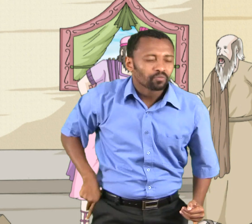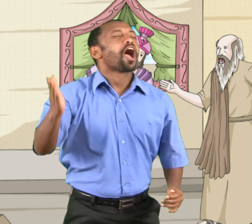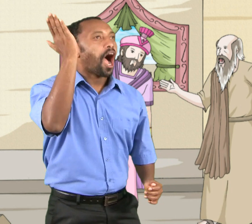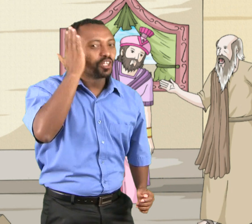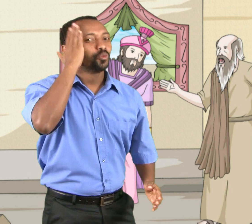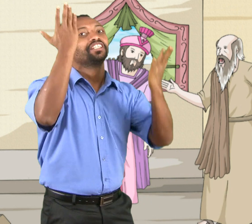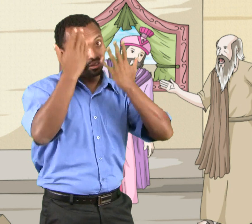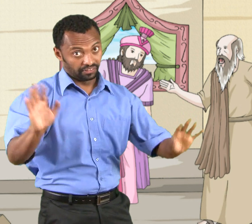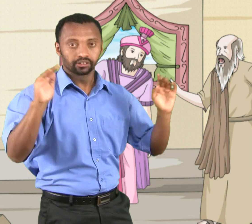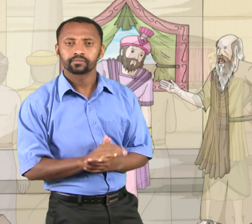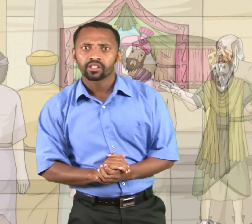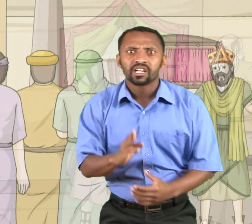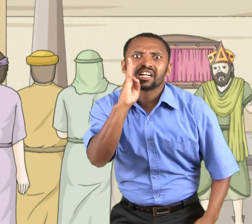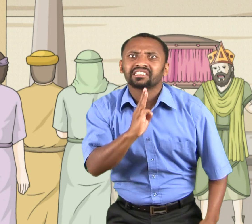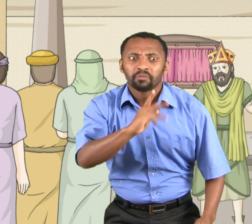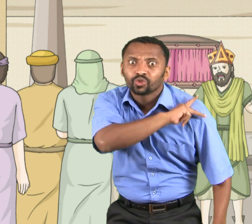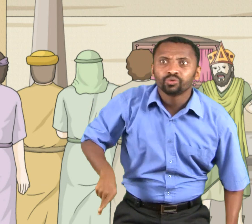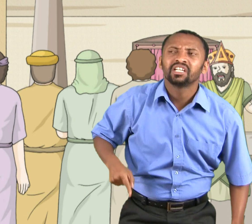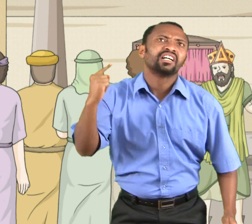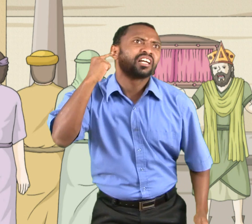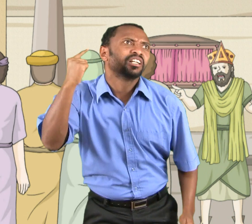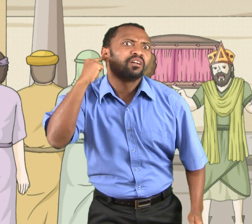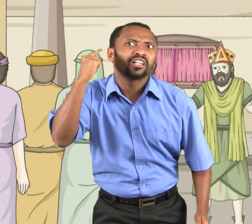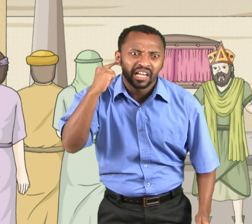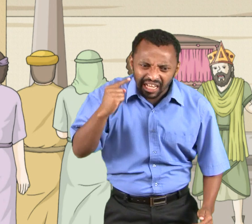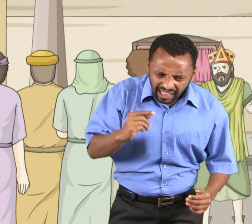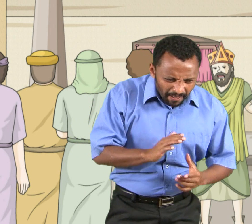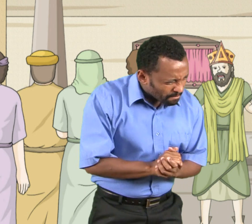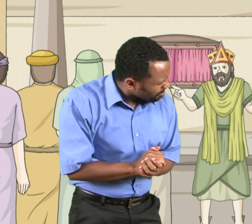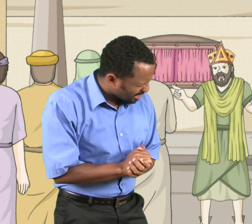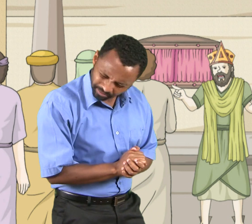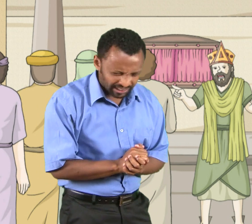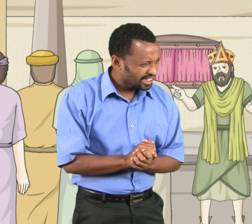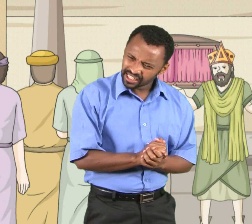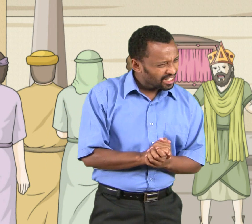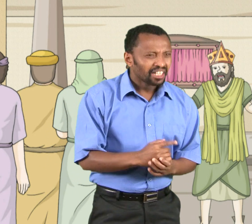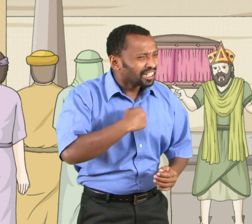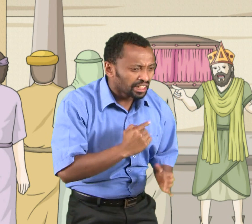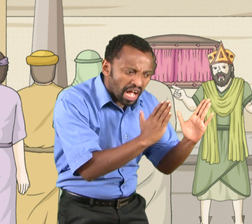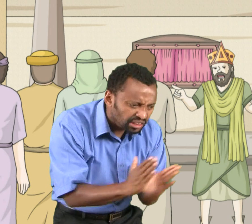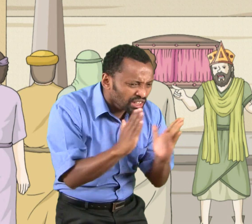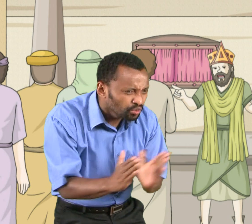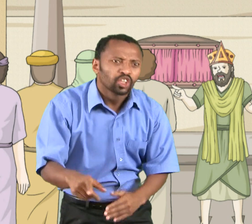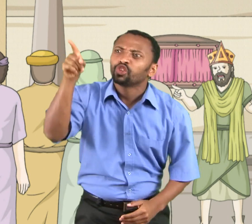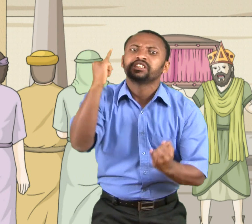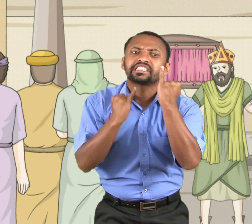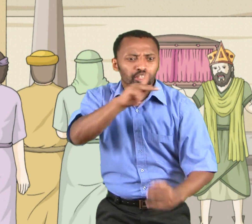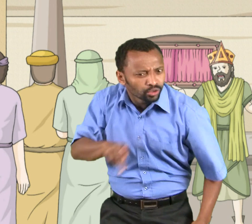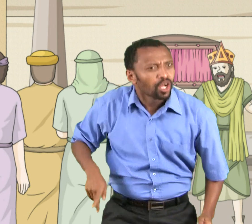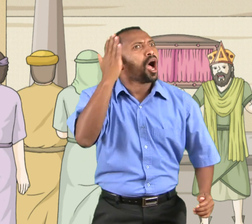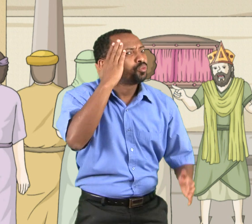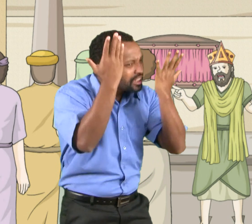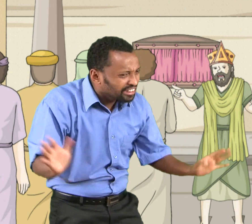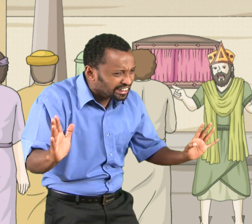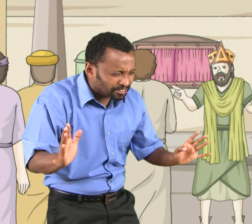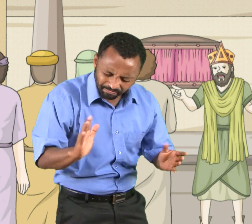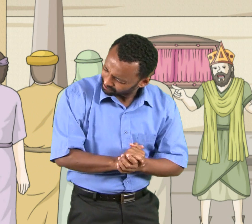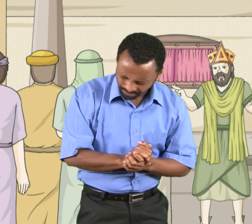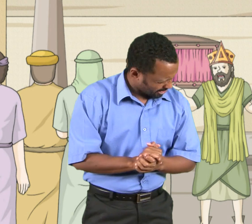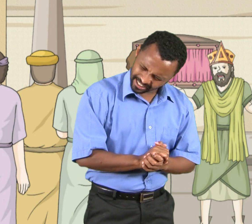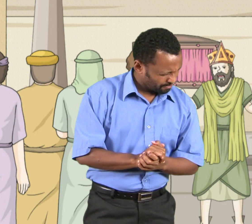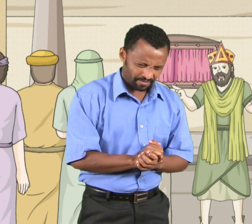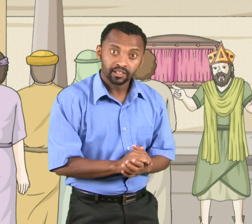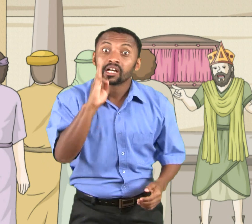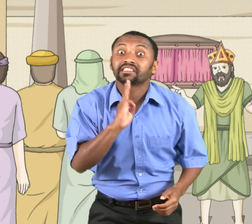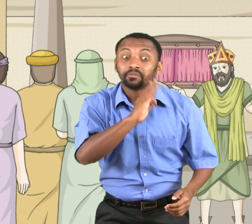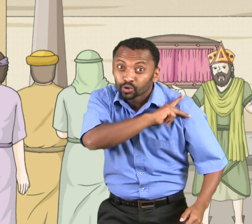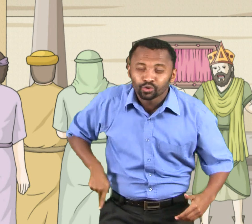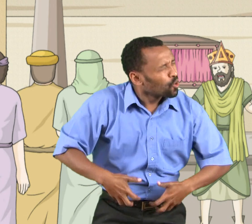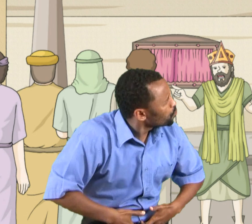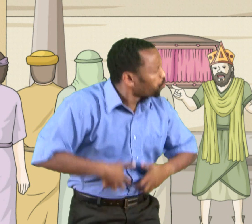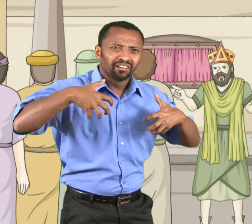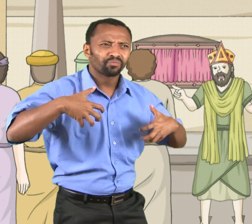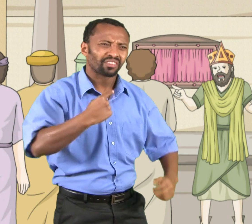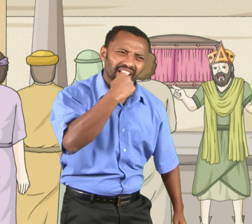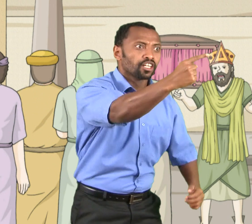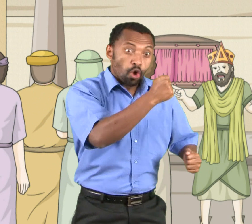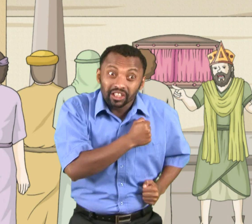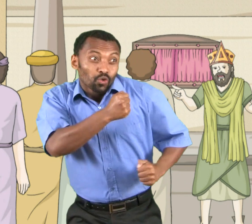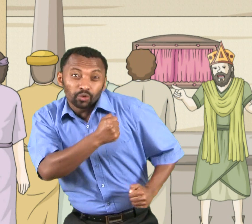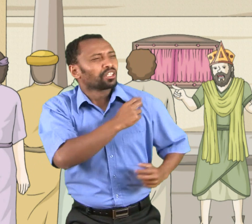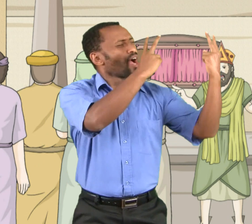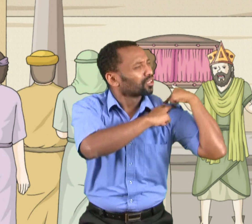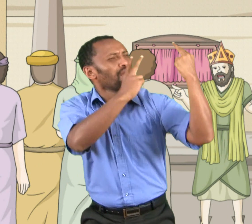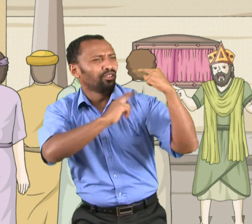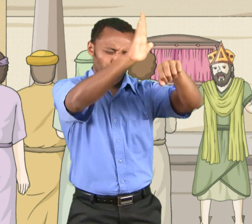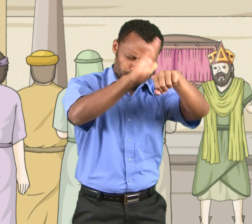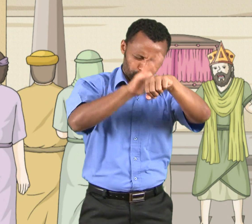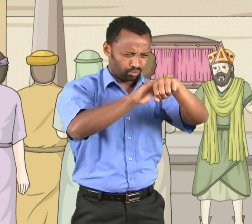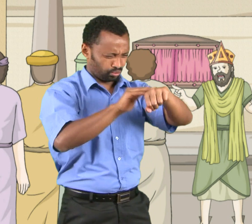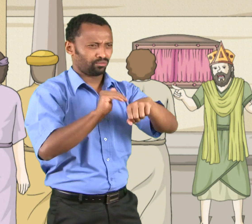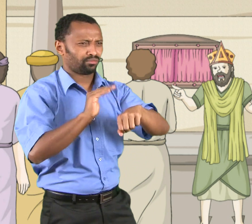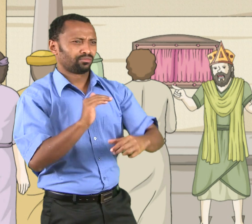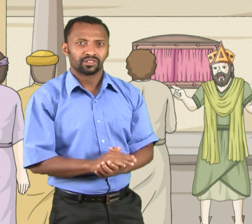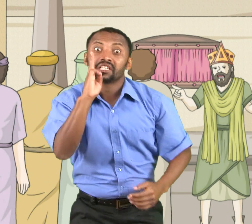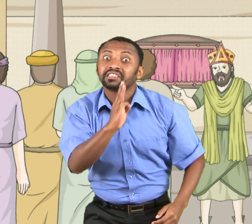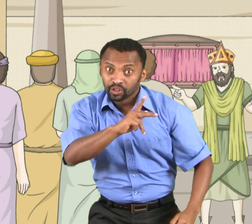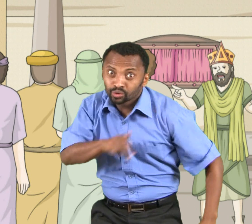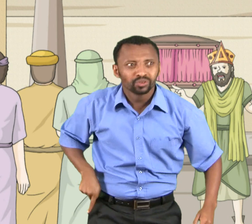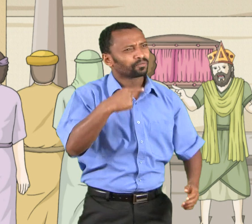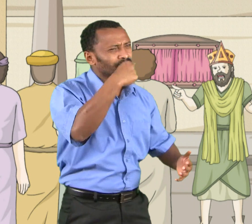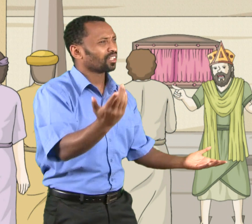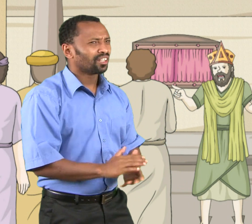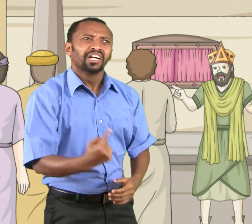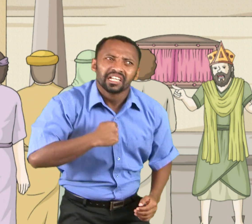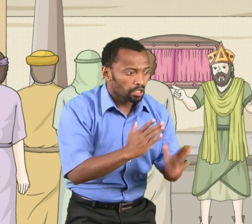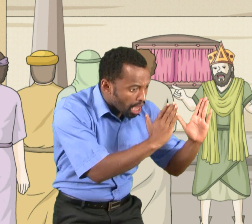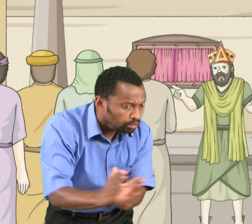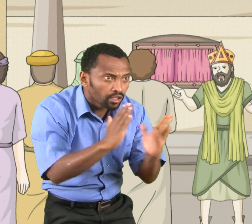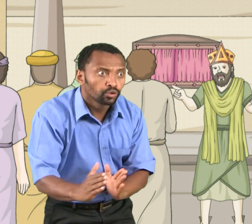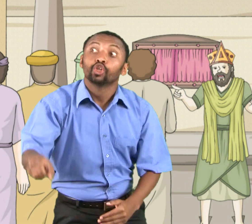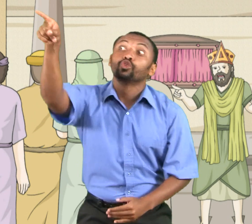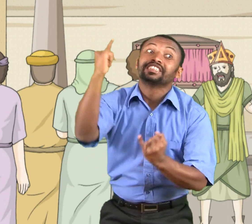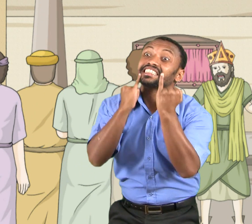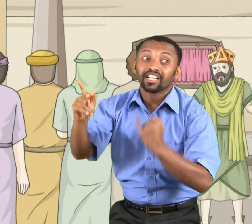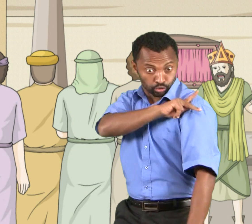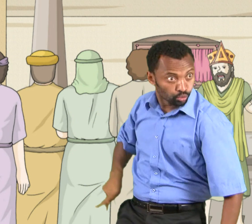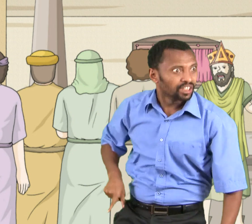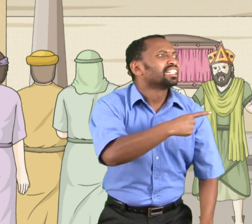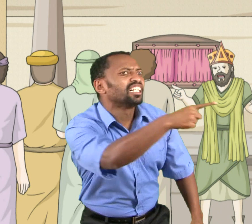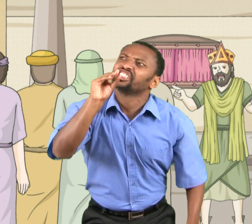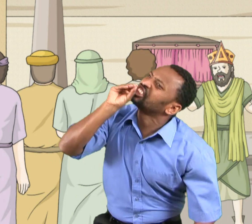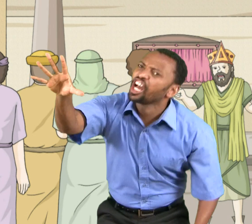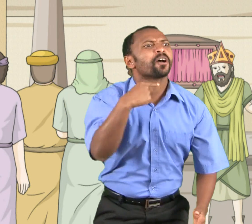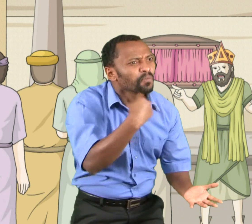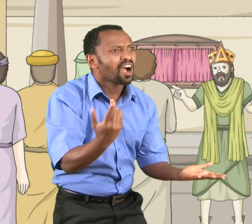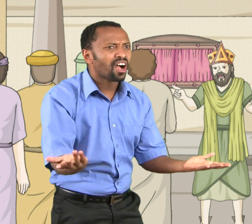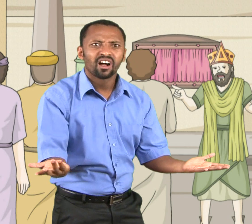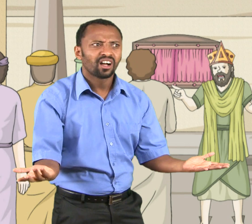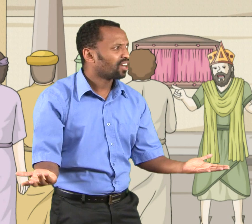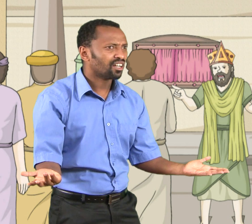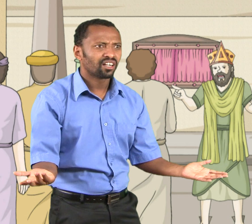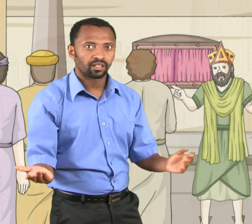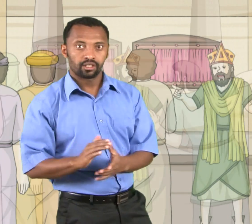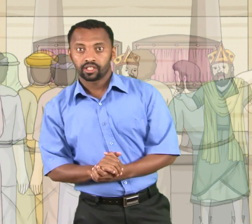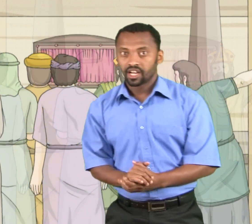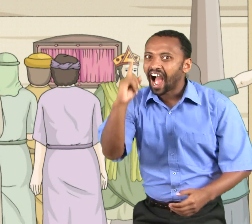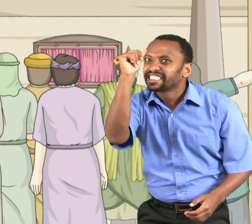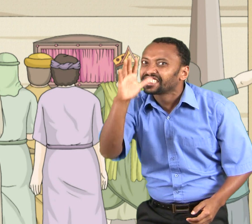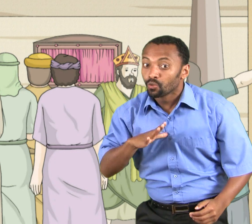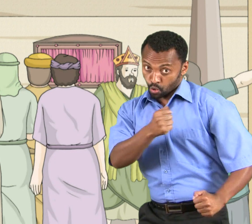For this reason the king of Aram became enraged and called his servants to demand of them, “Tell me, which one of us is on the side of the king of Israel?”